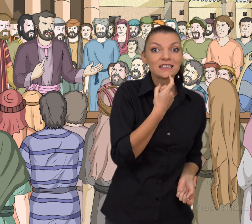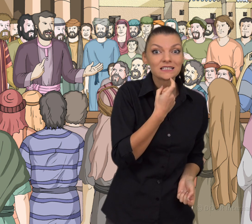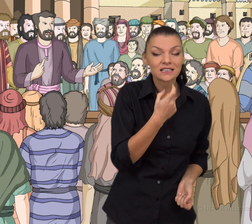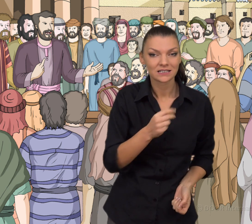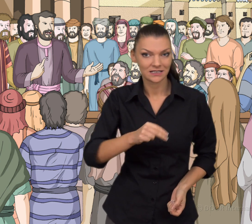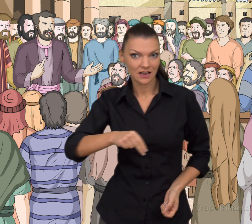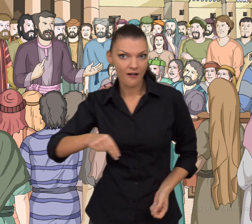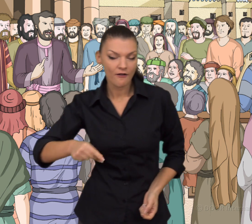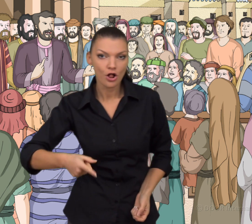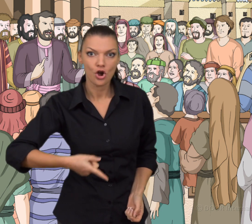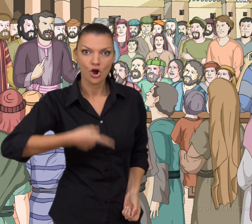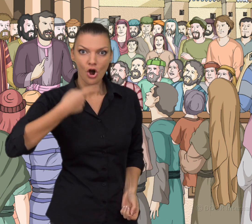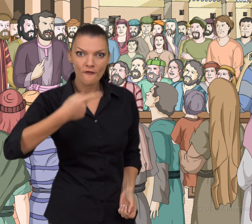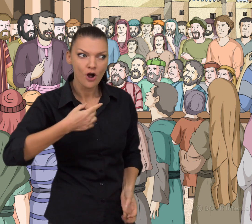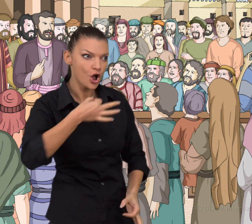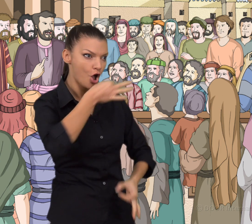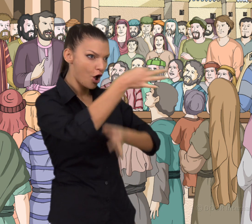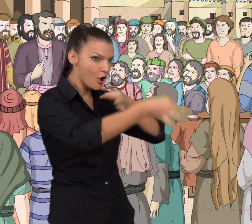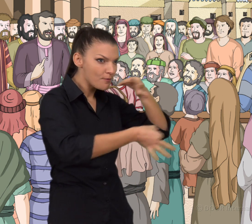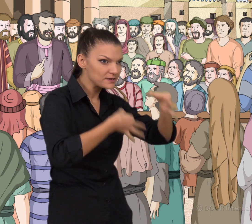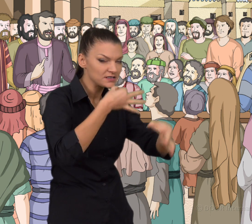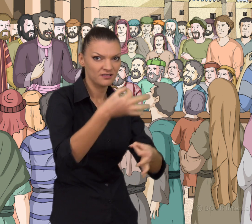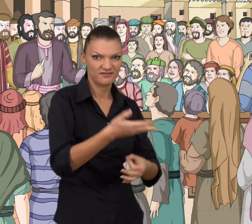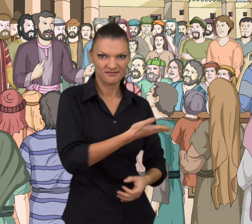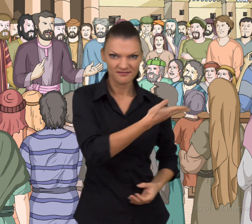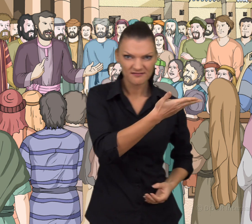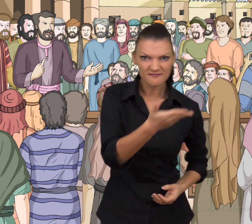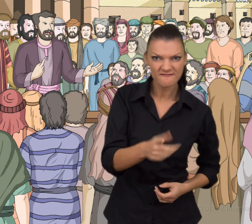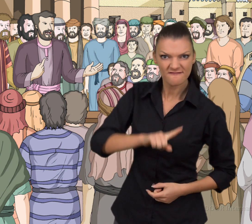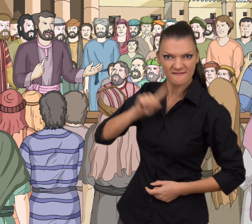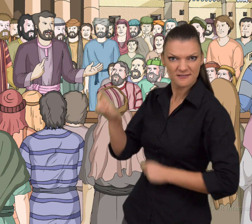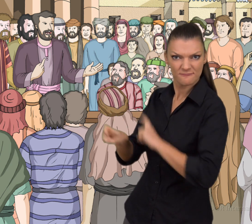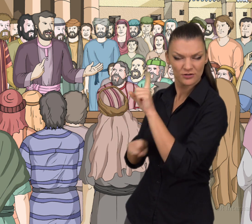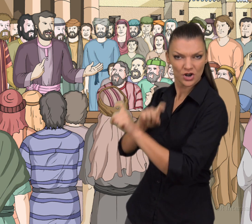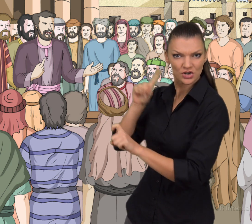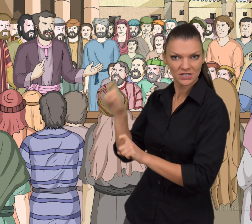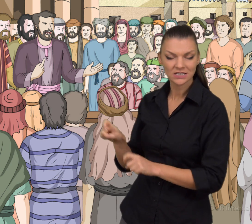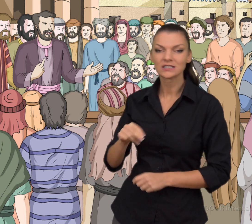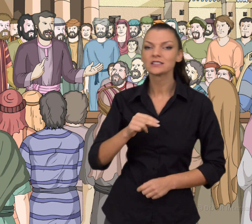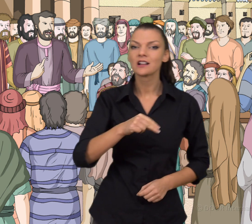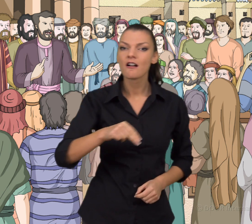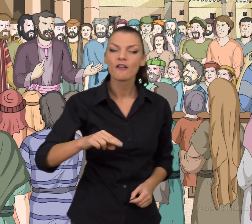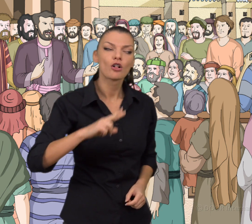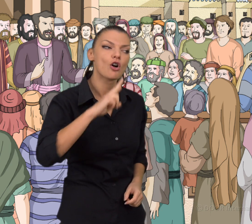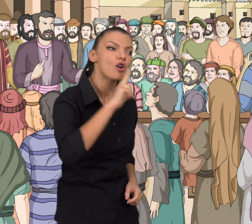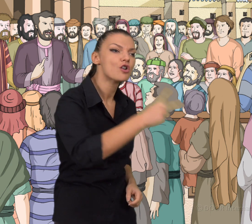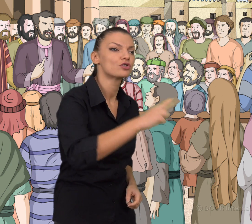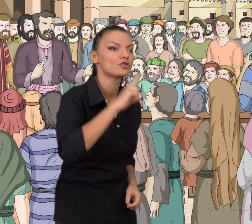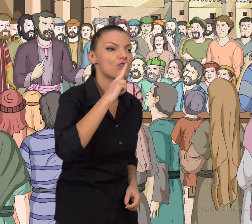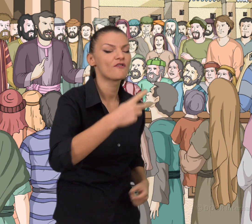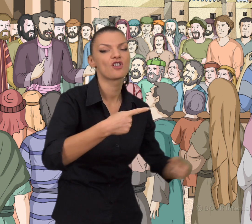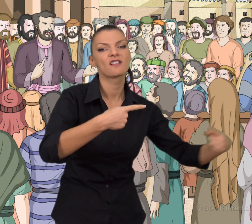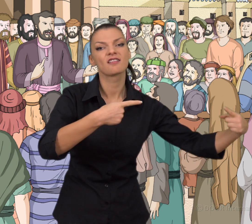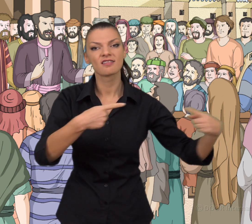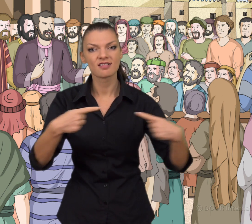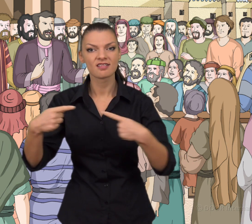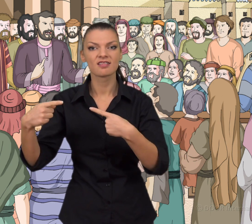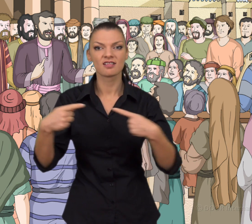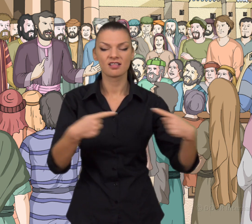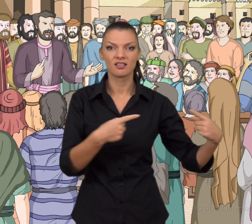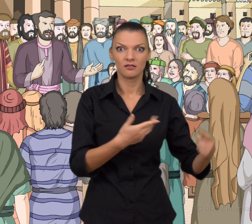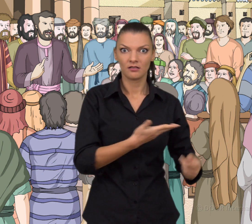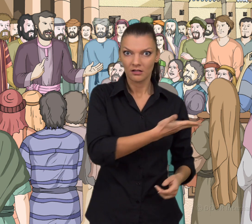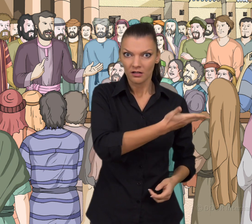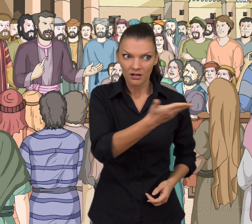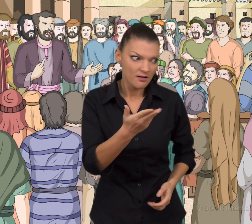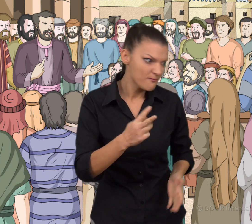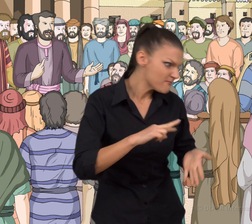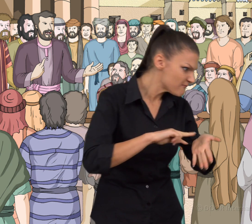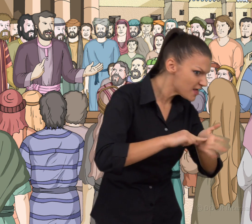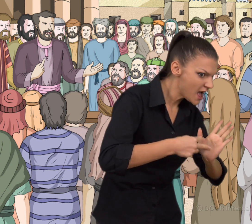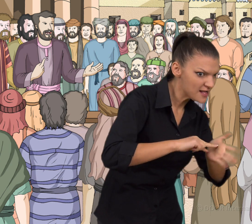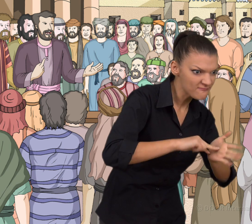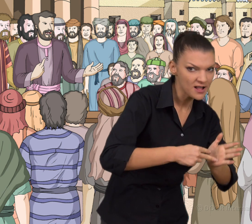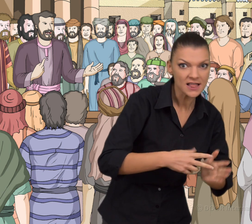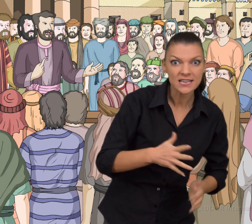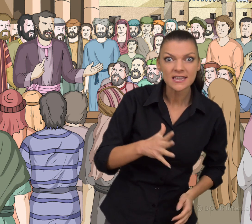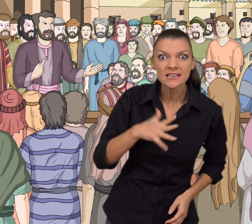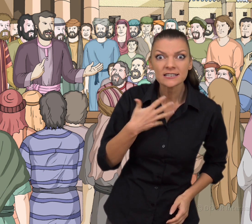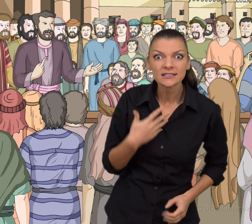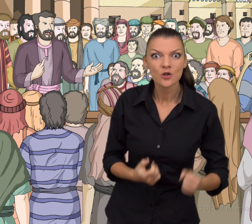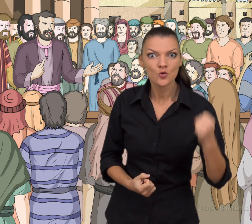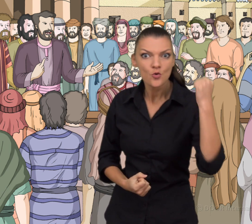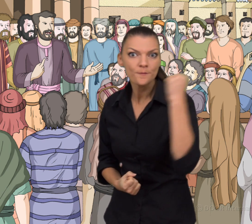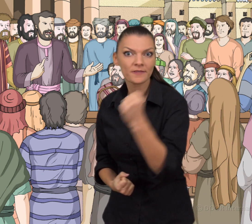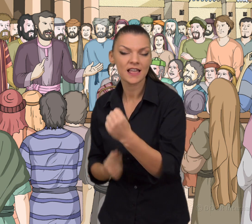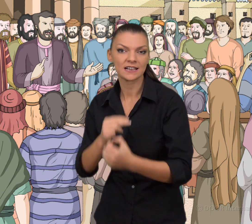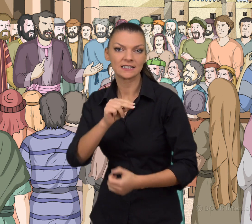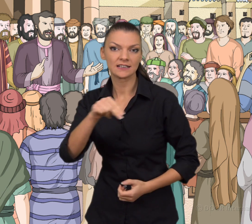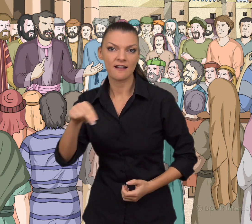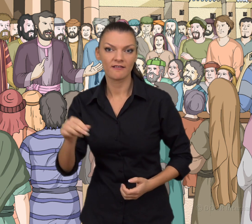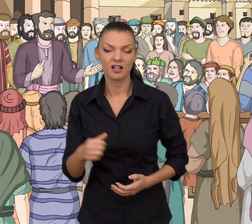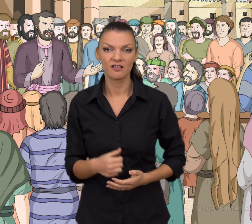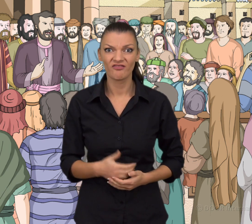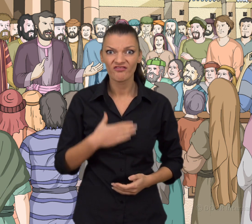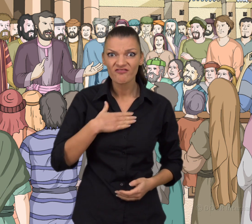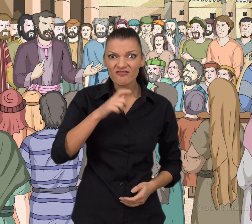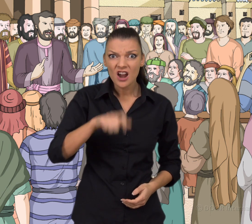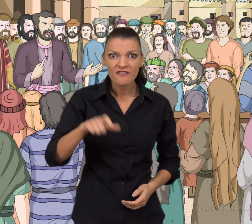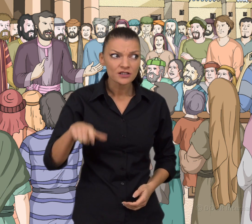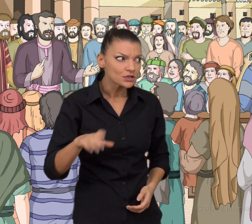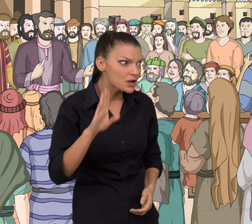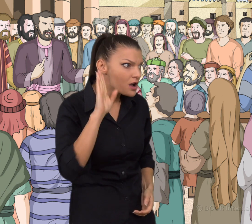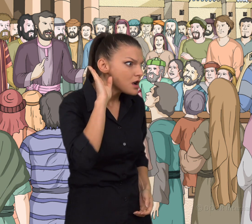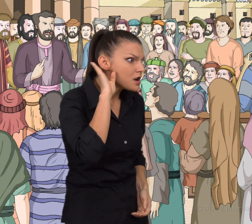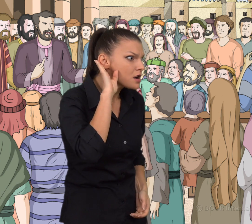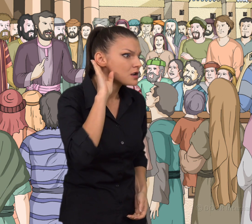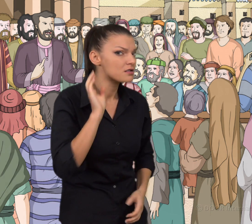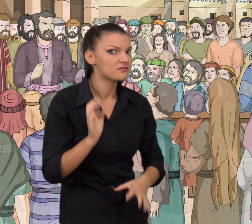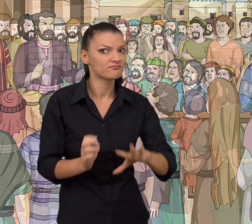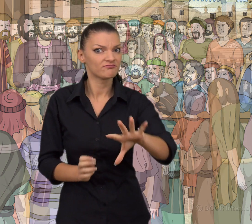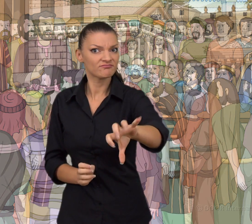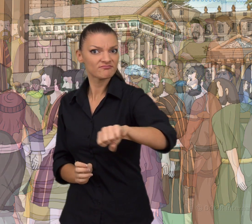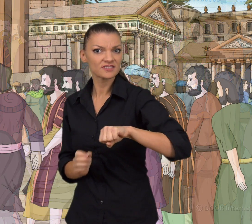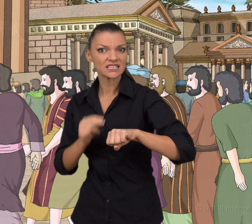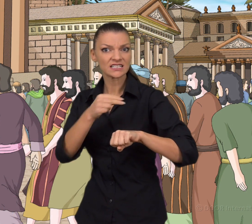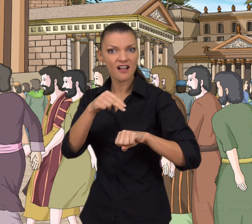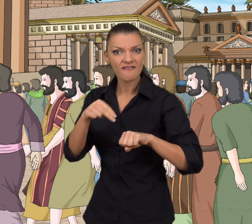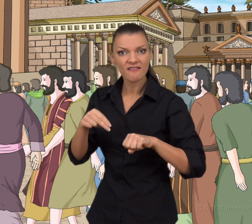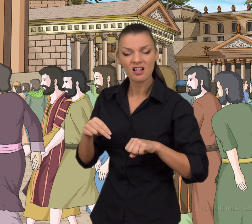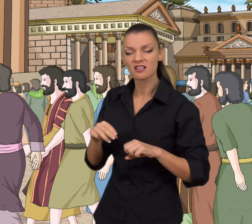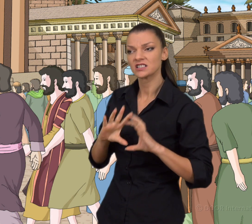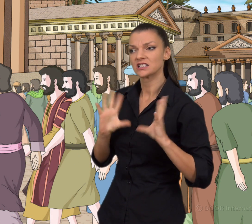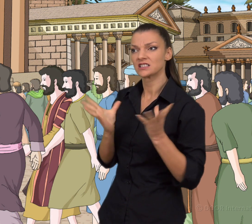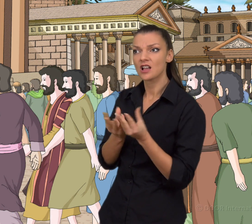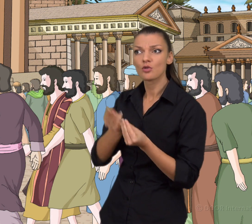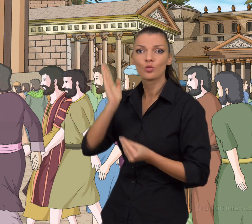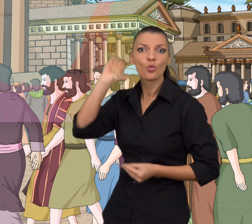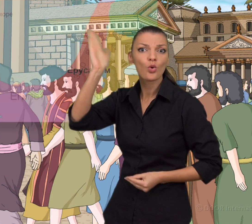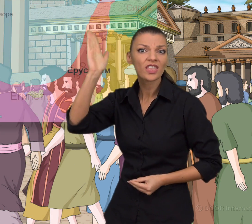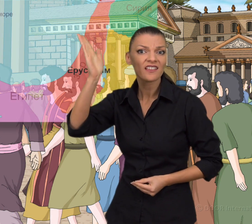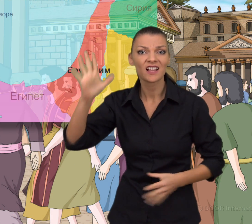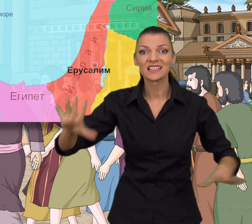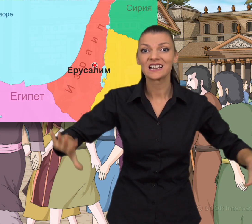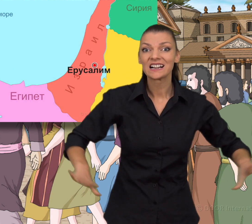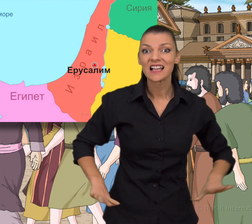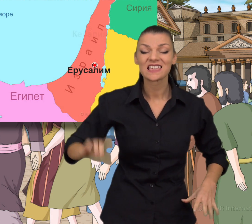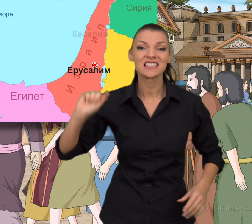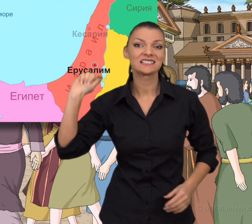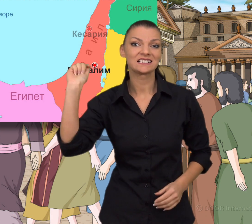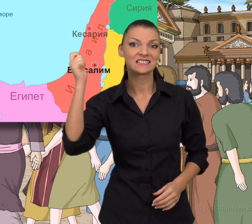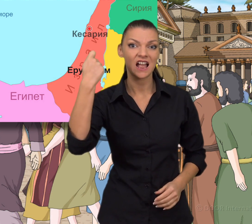He talked and debated with the Grecian Jews, but they tried to kill him.